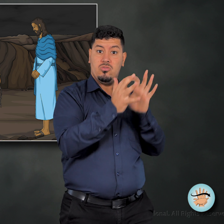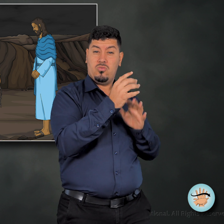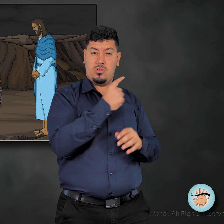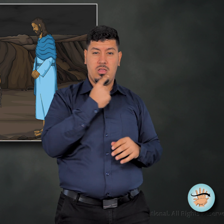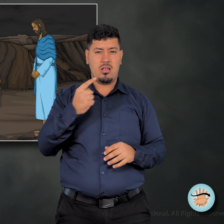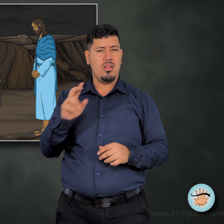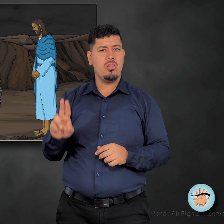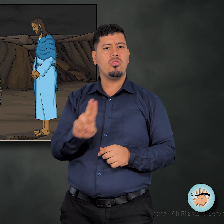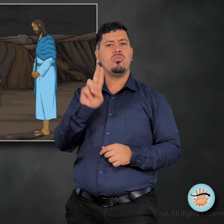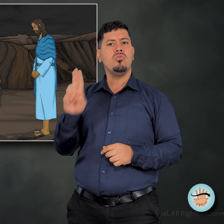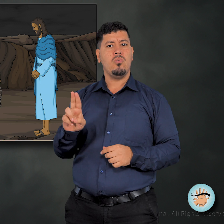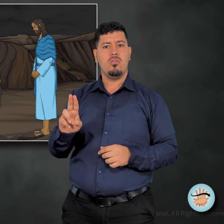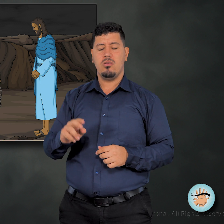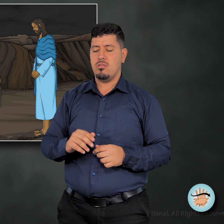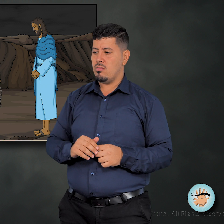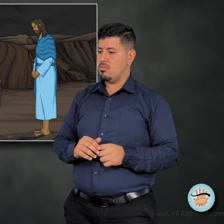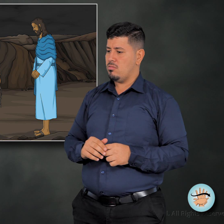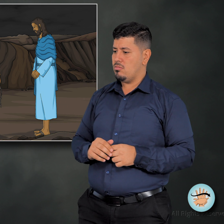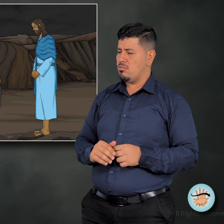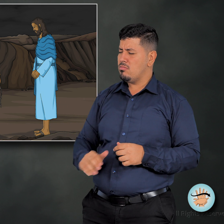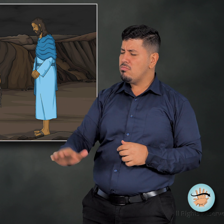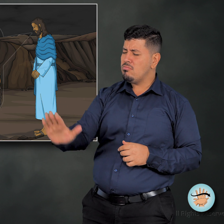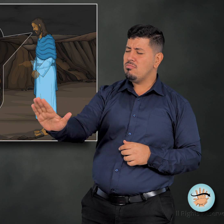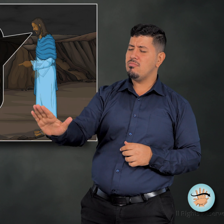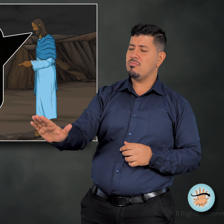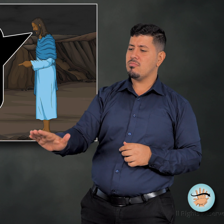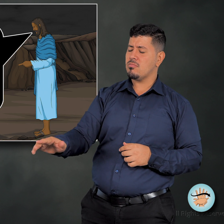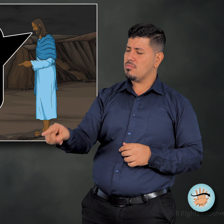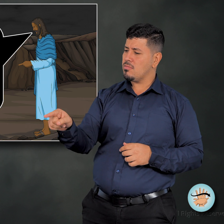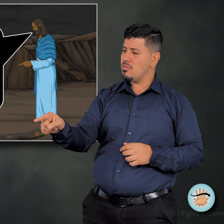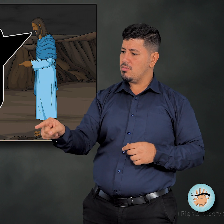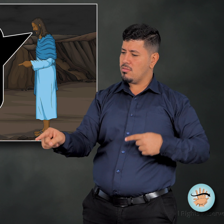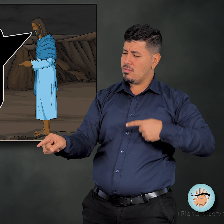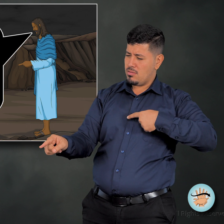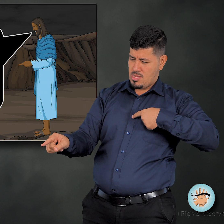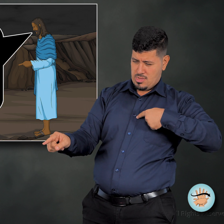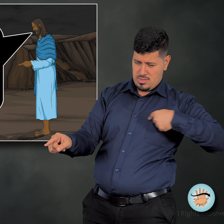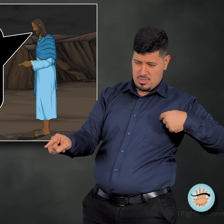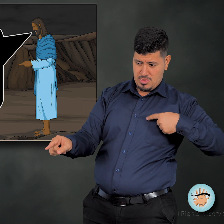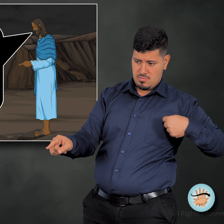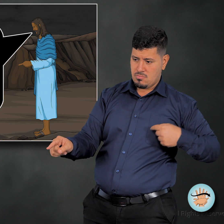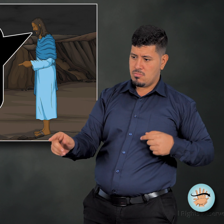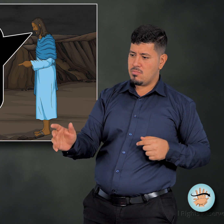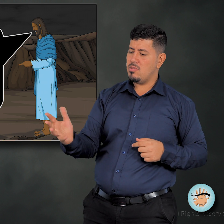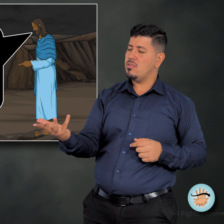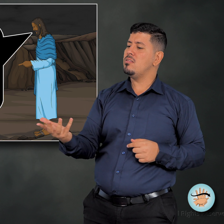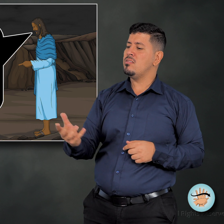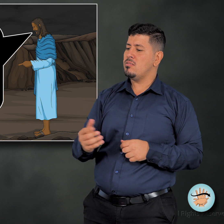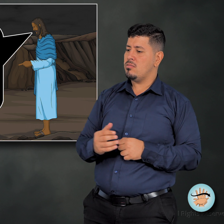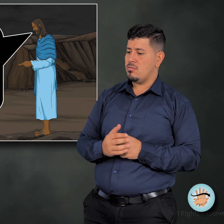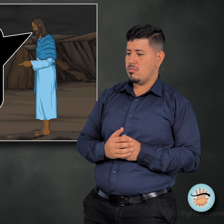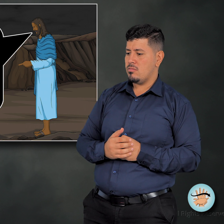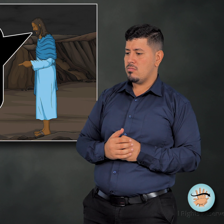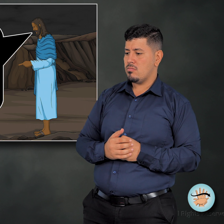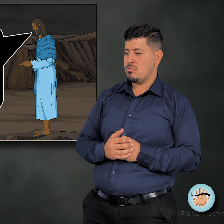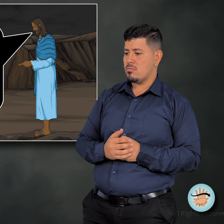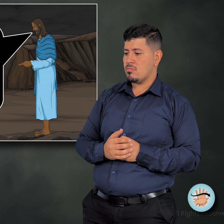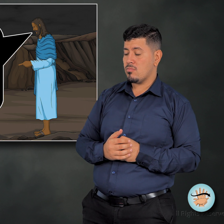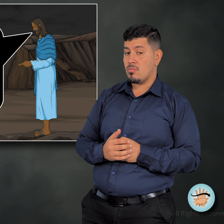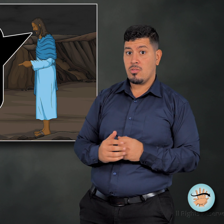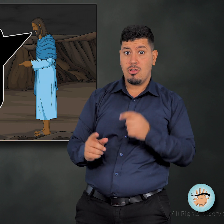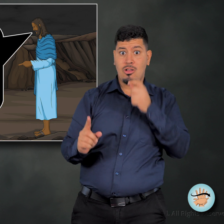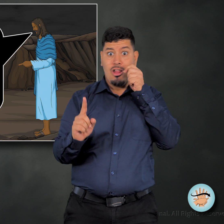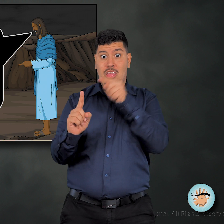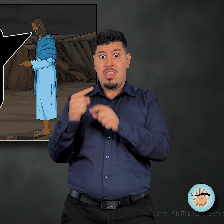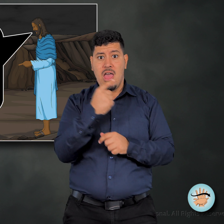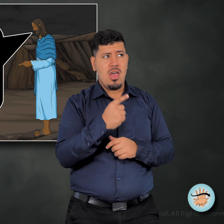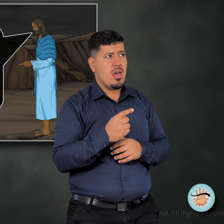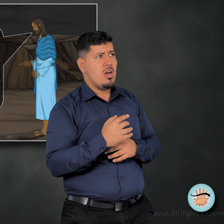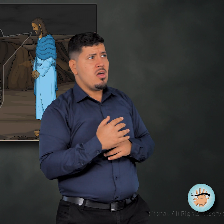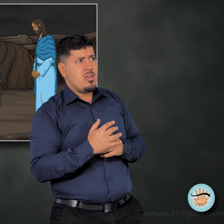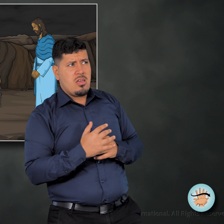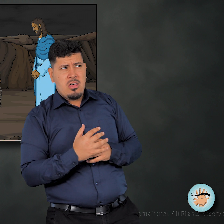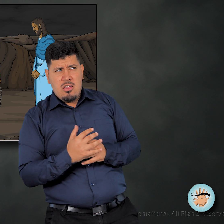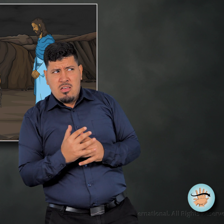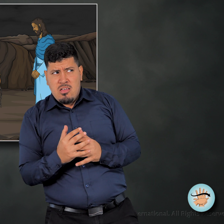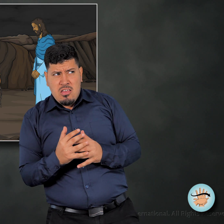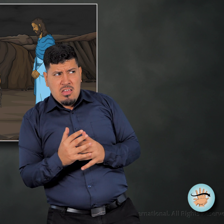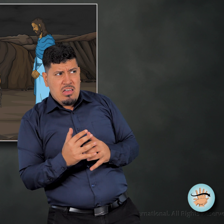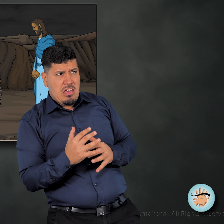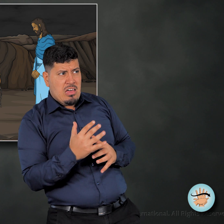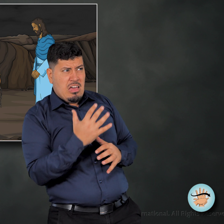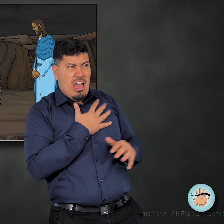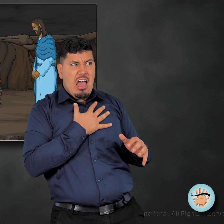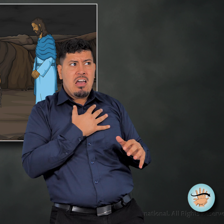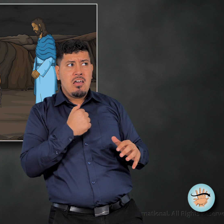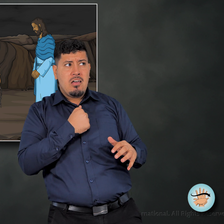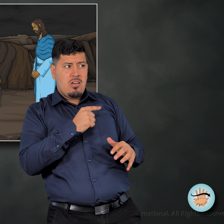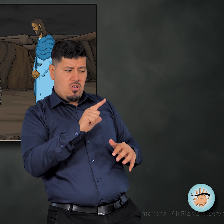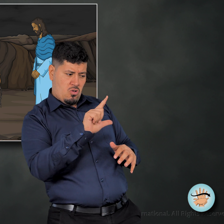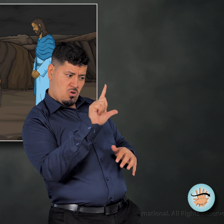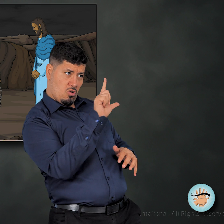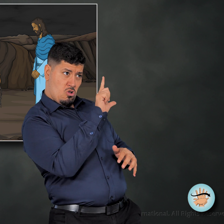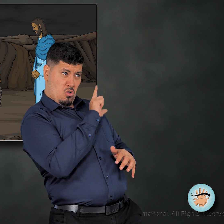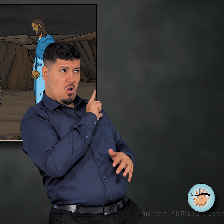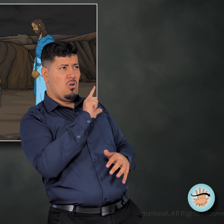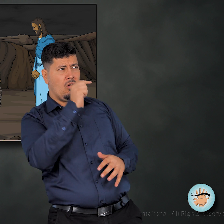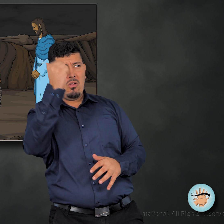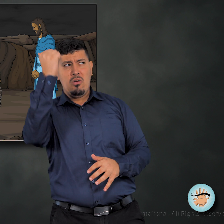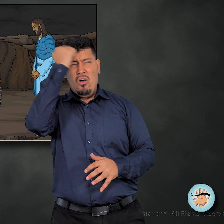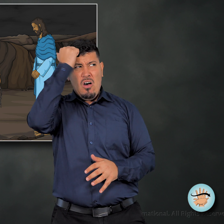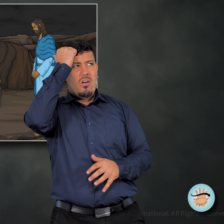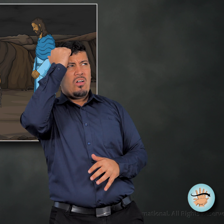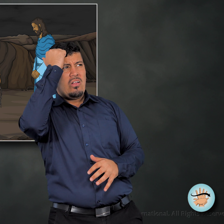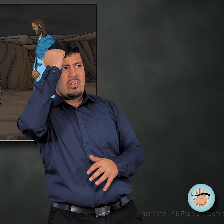“What is your name?” Jesus asked.